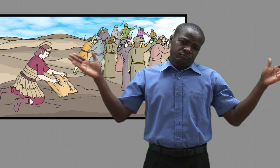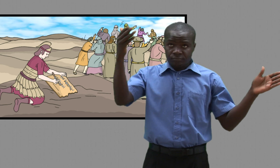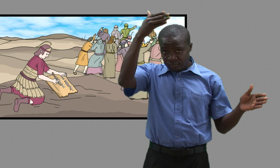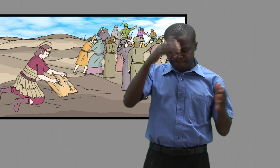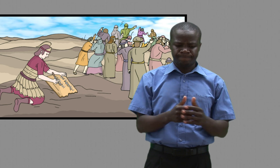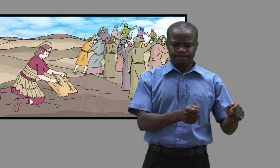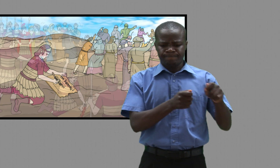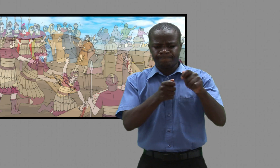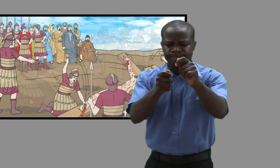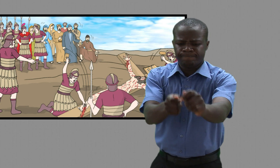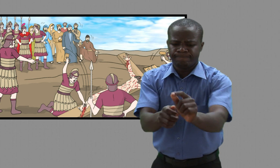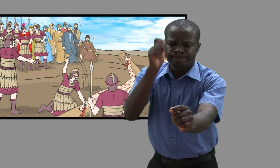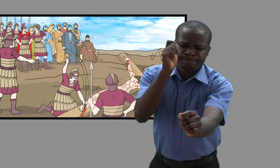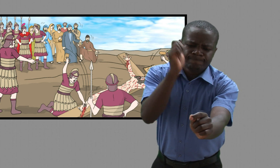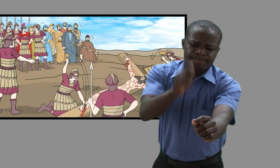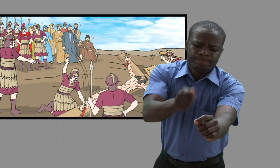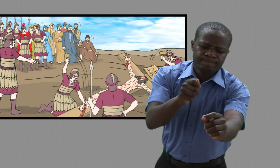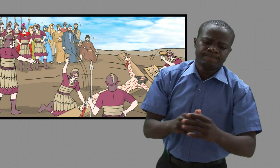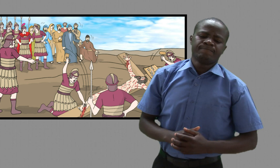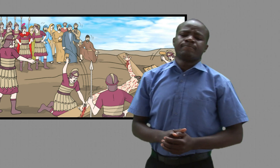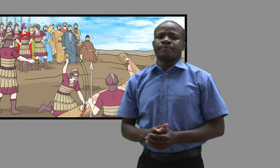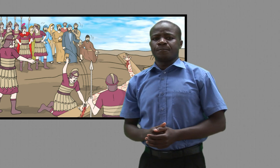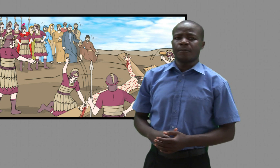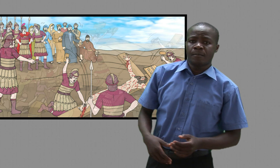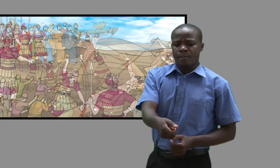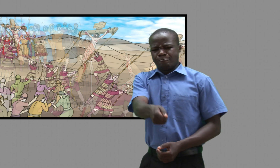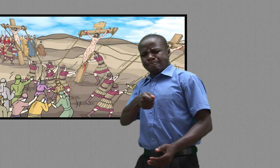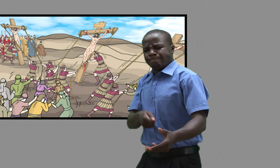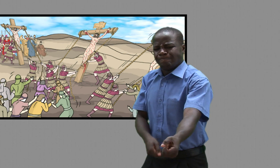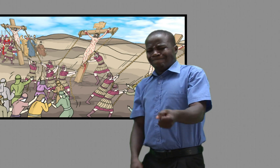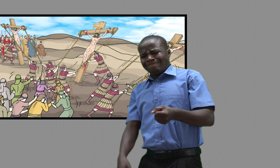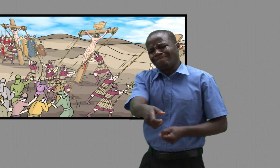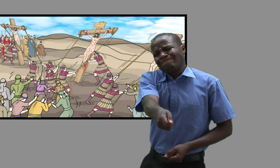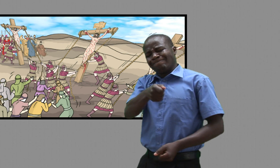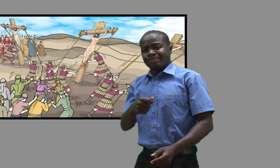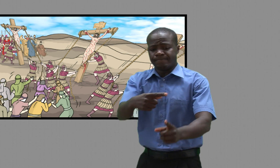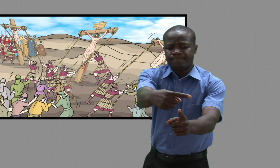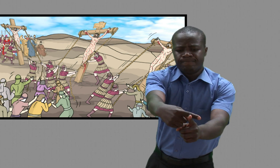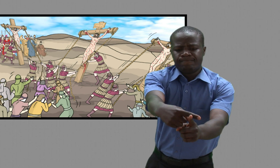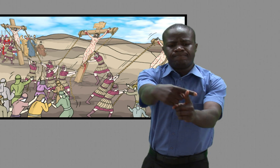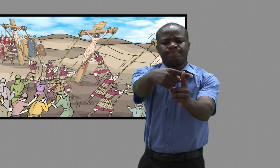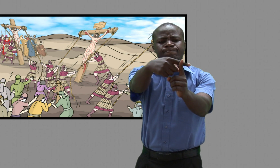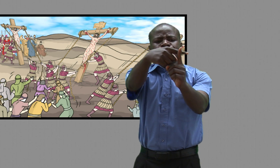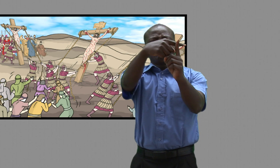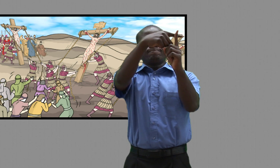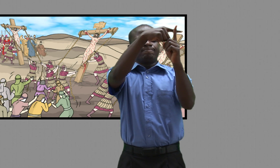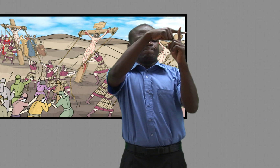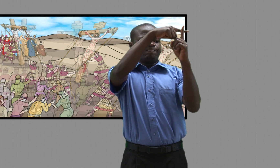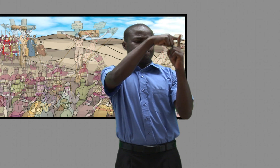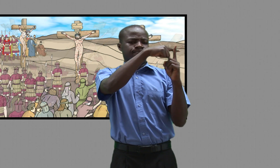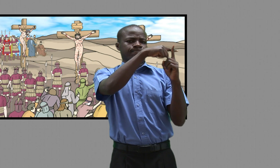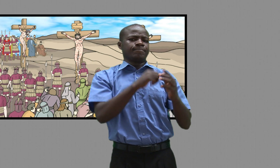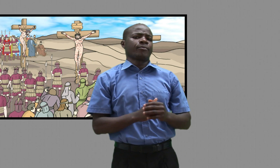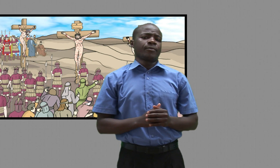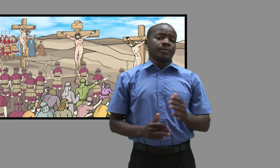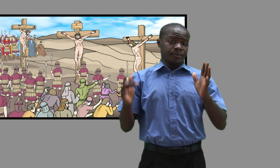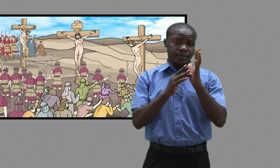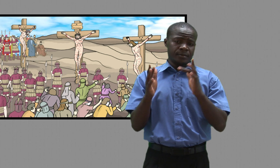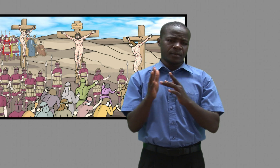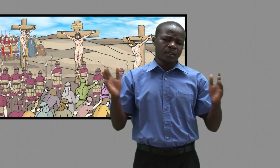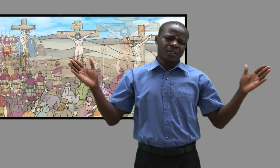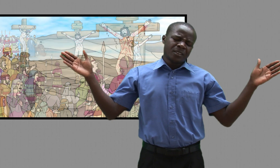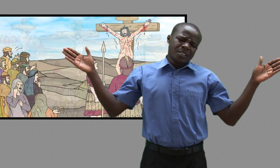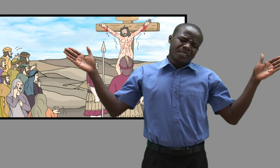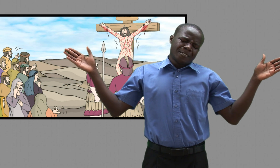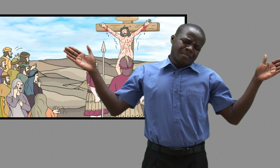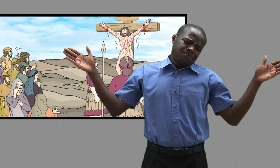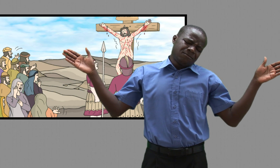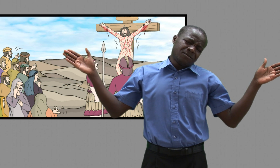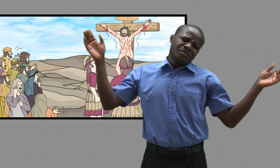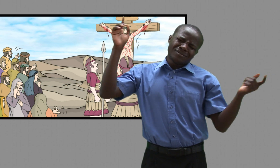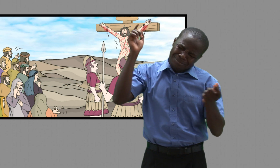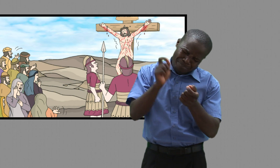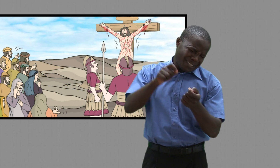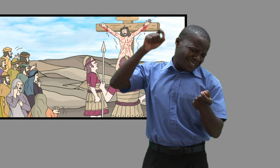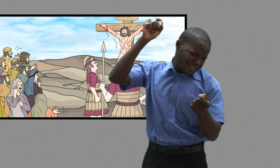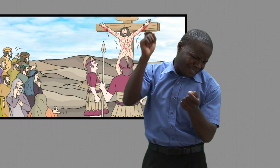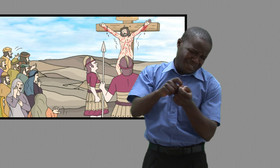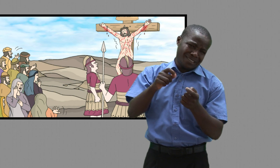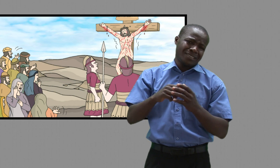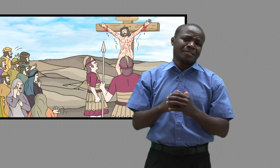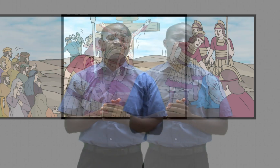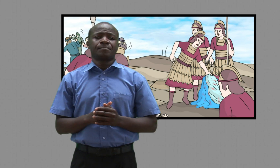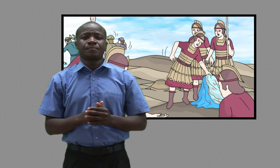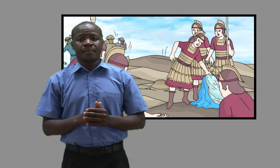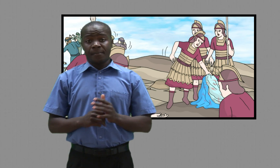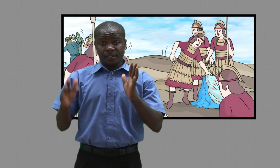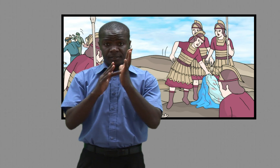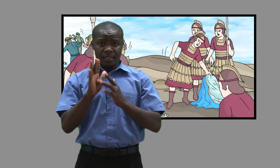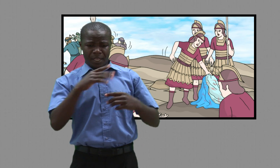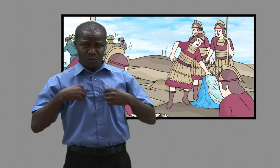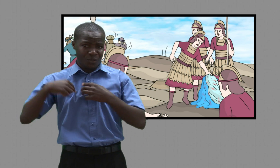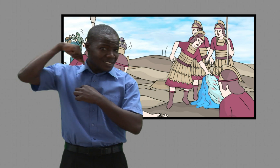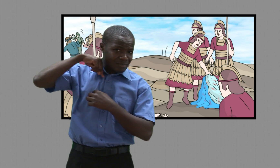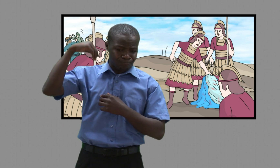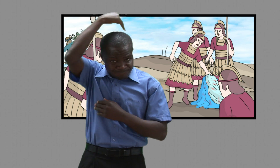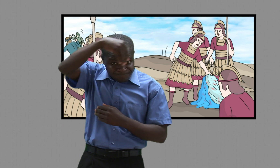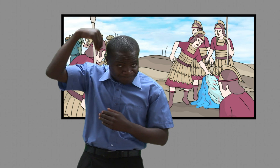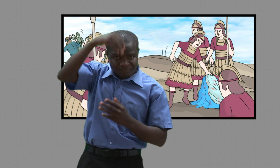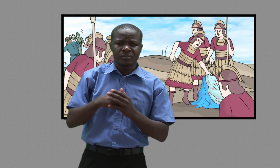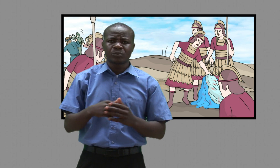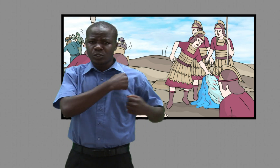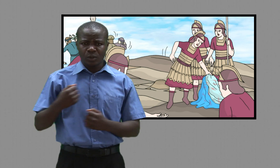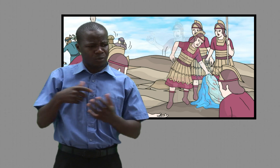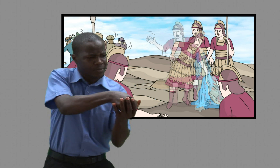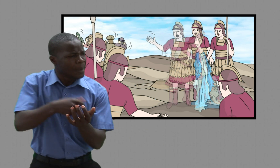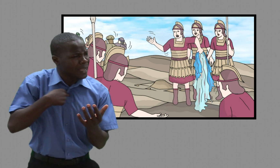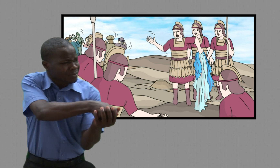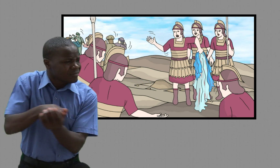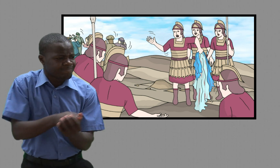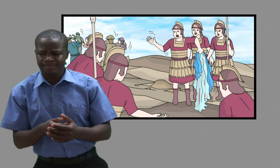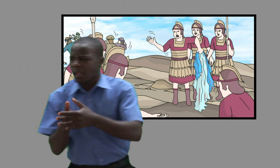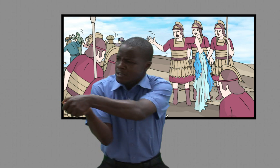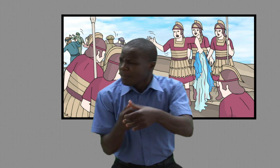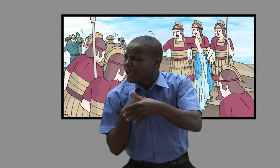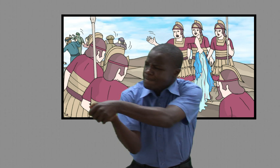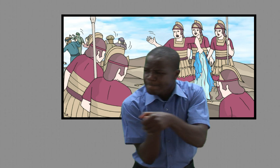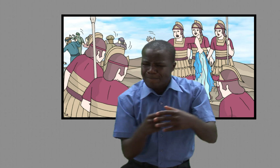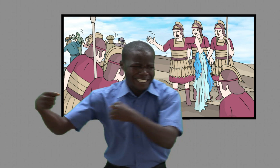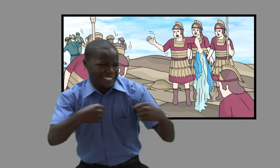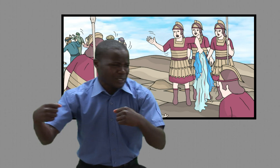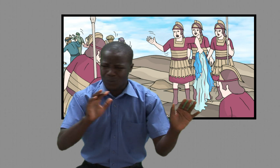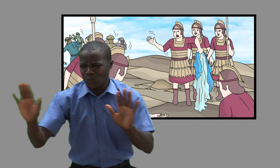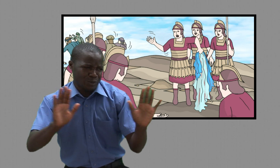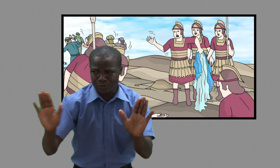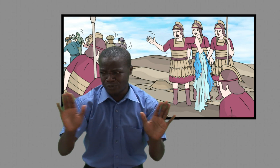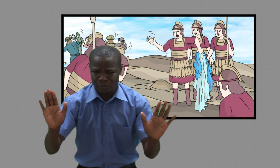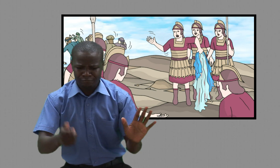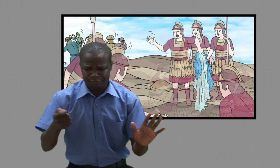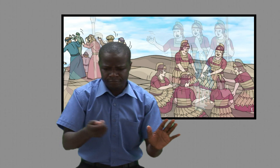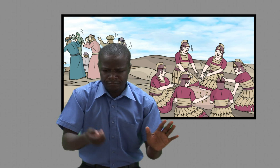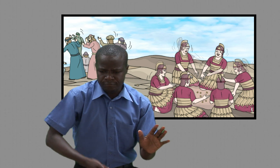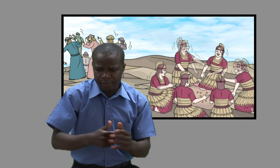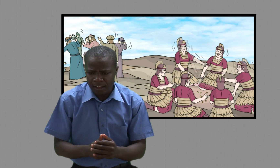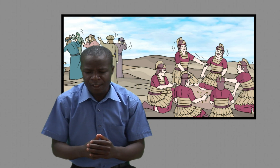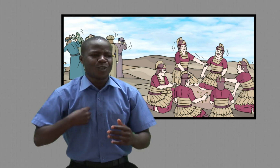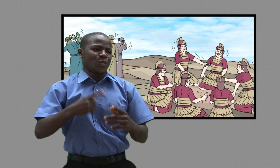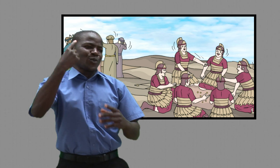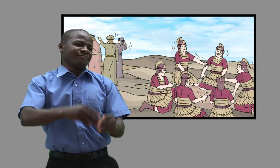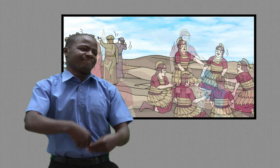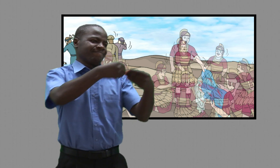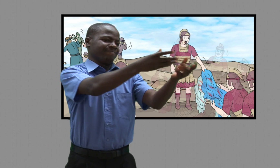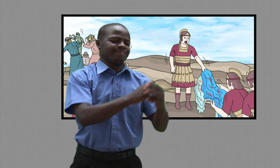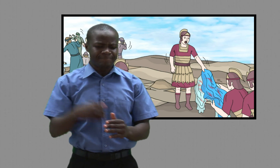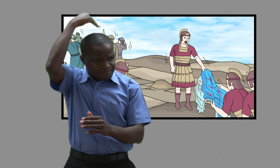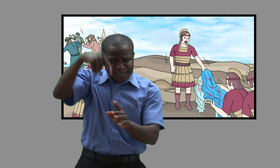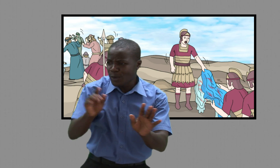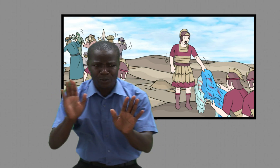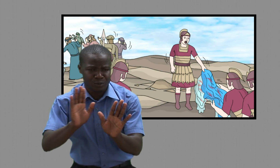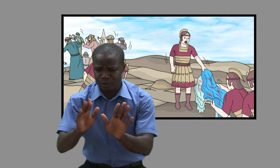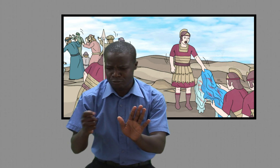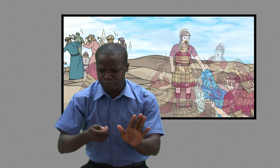Above His head they posted the written charge against Him: THIS IS JESUS, THE KING OF THE JEWS.